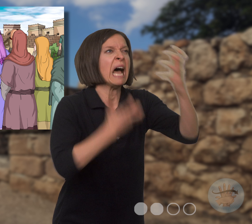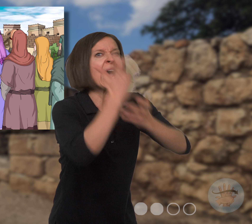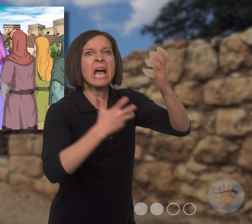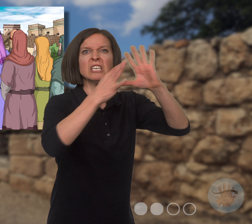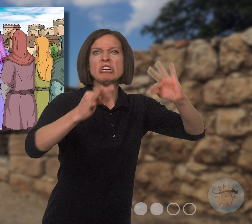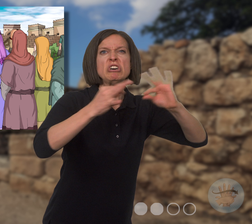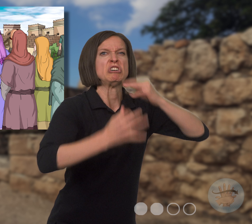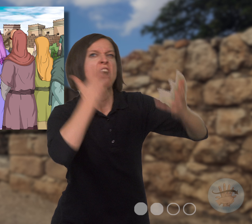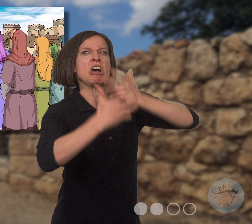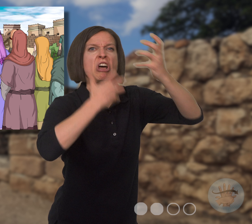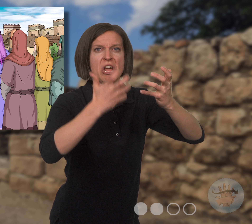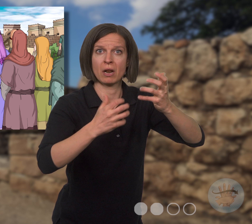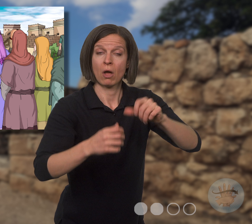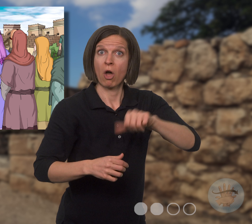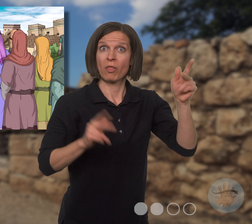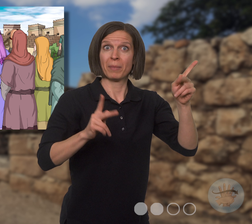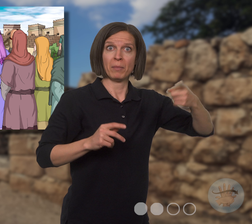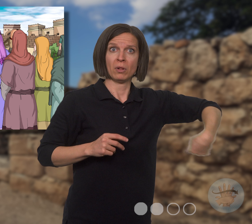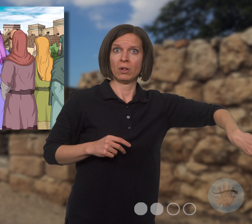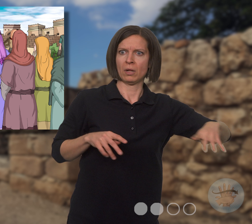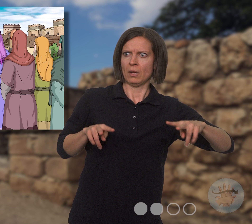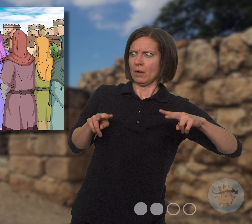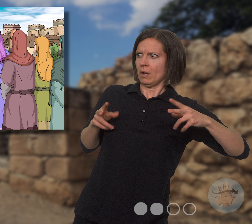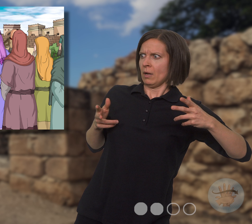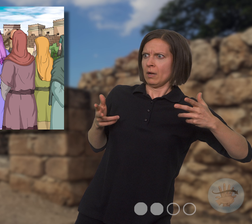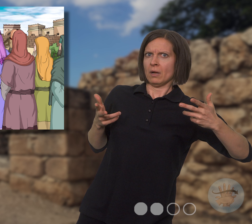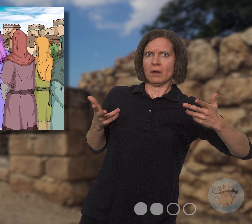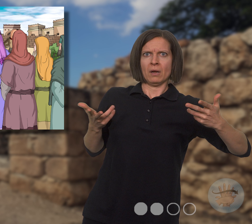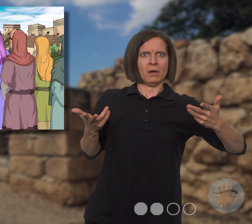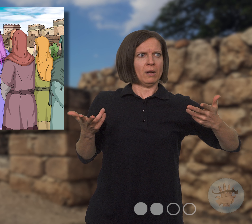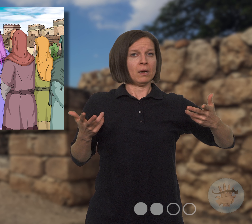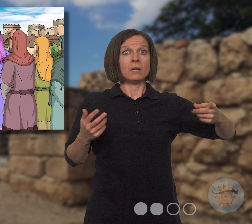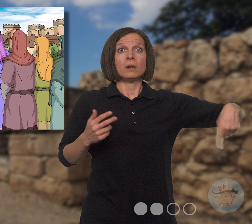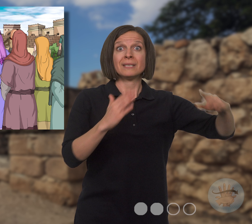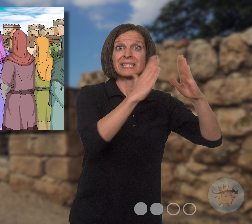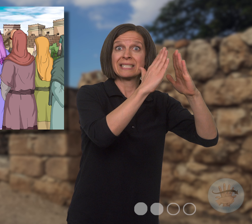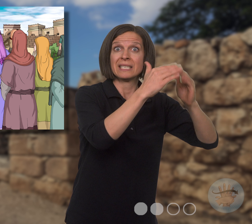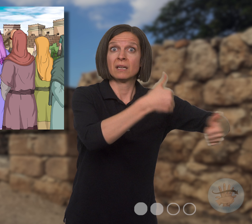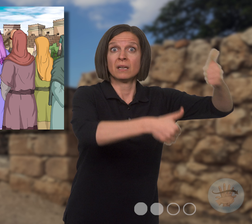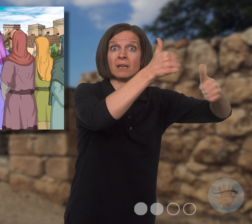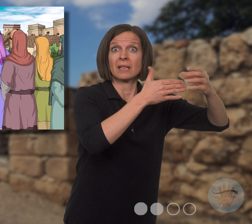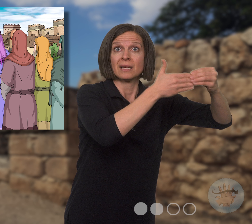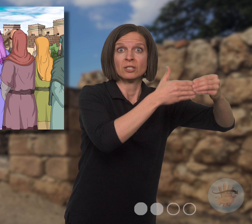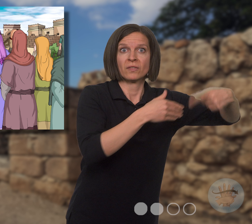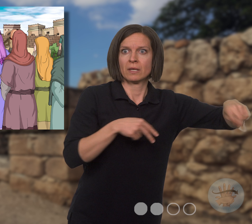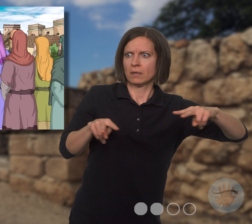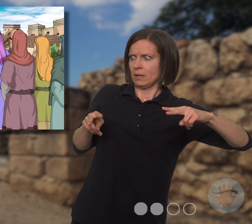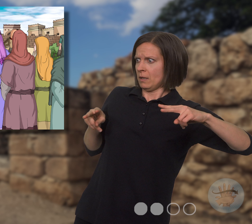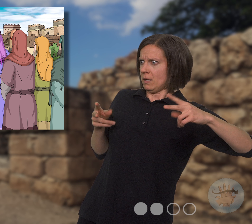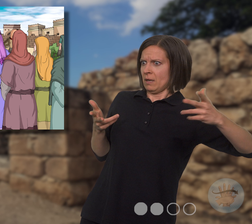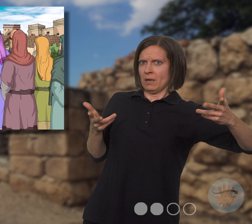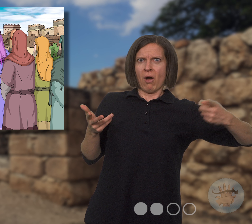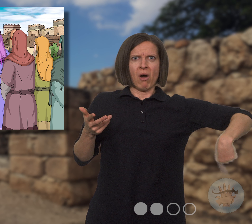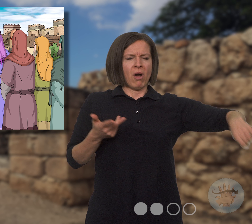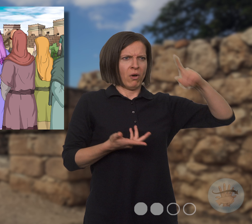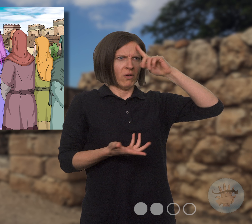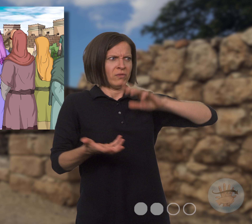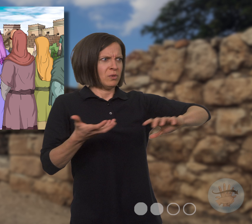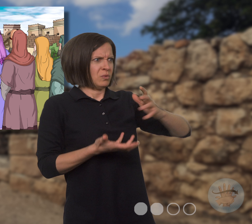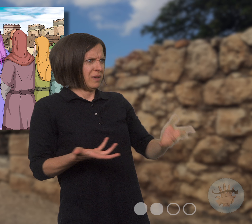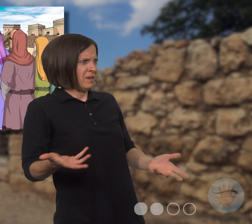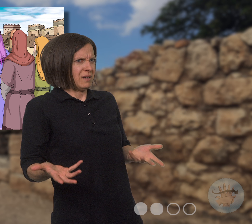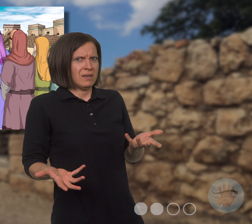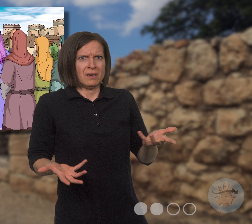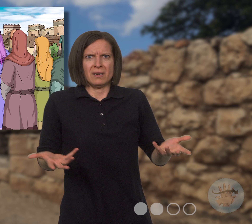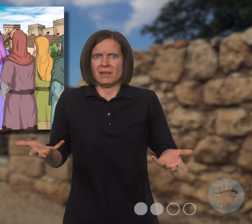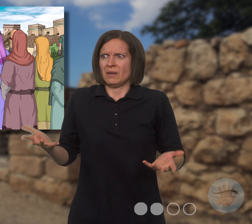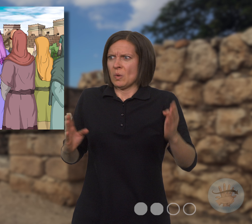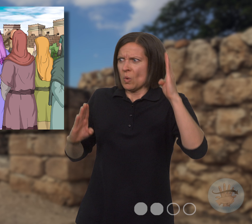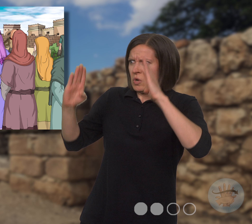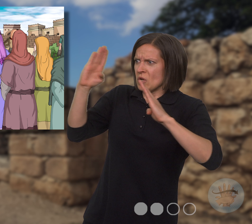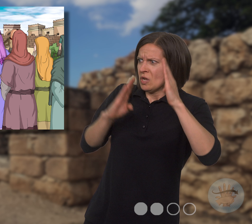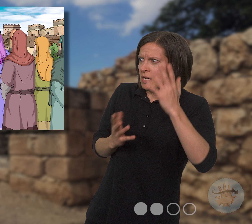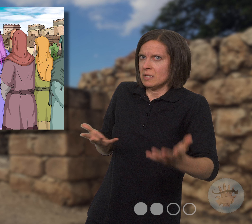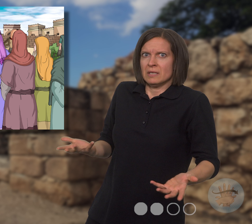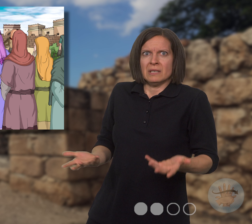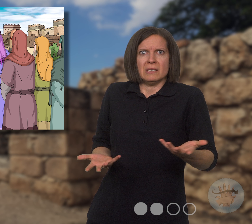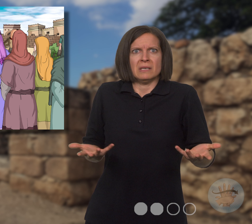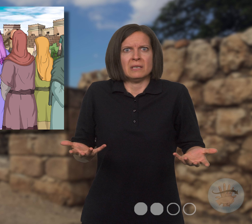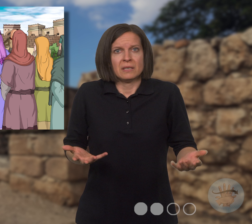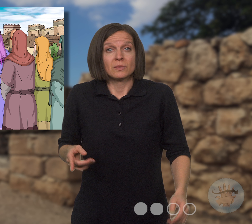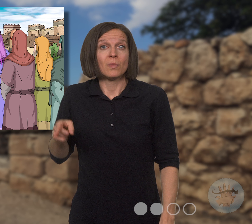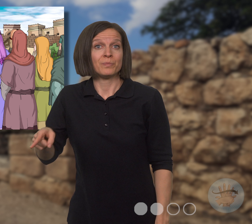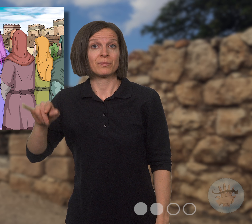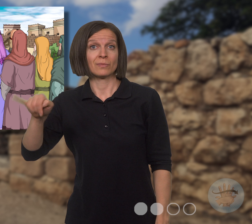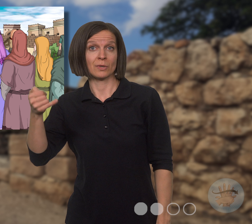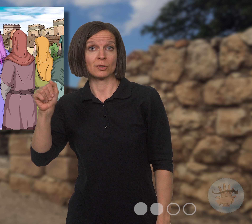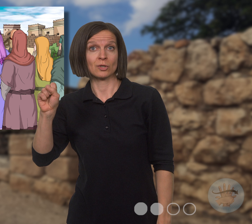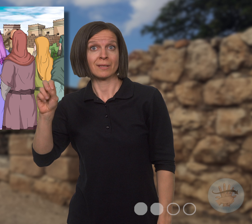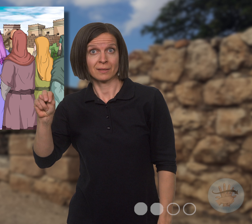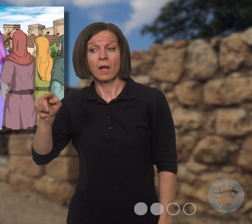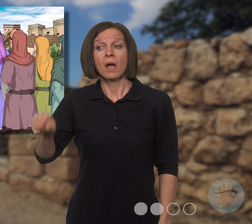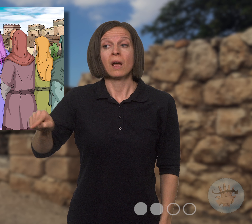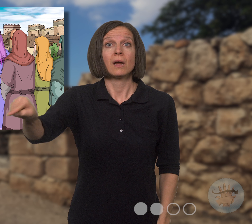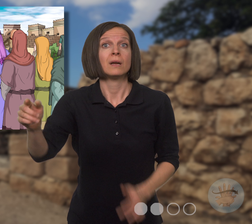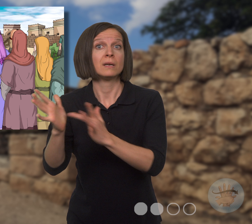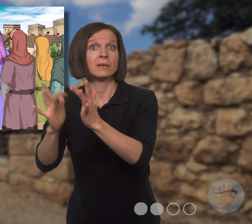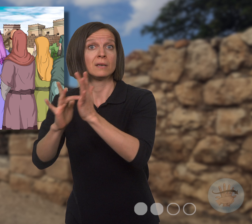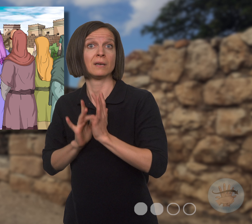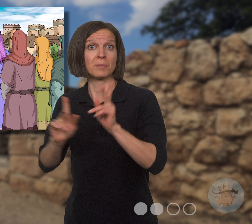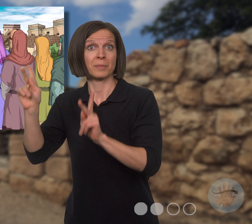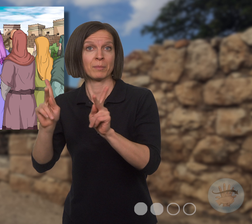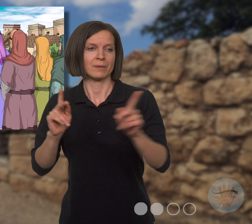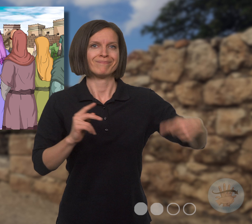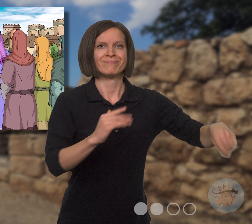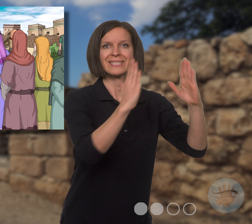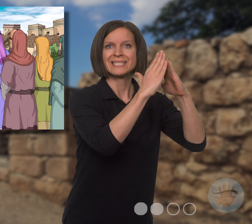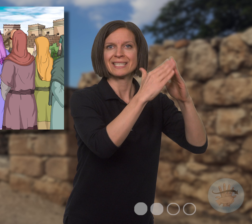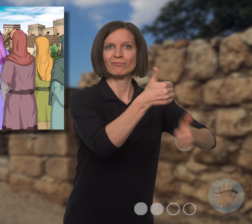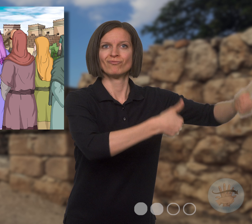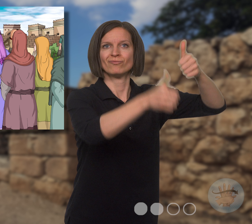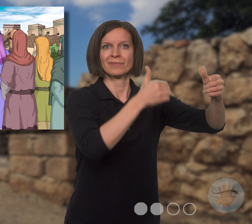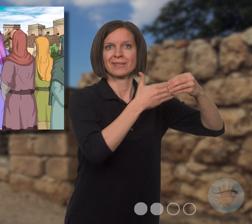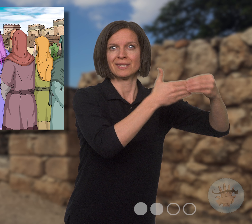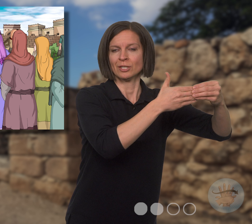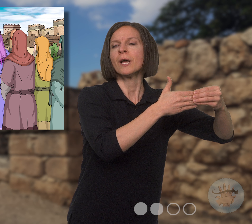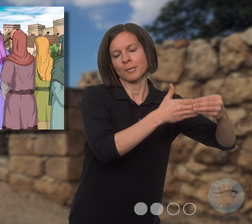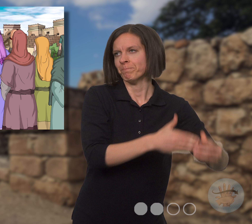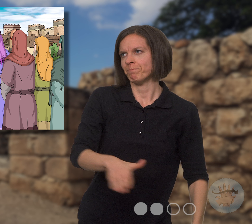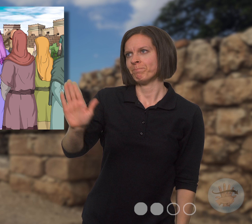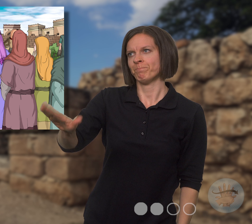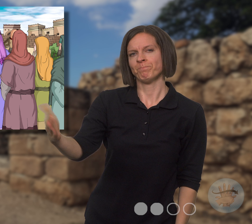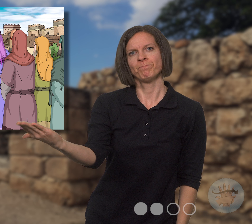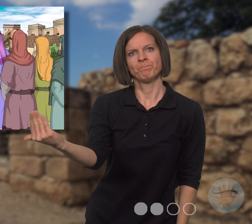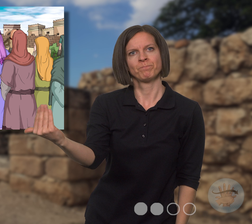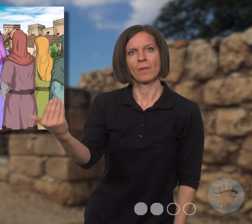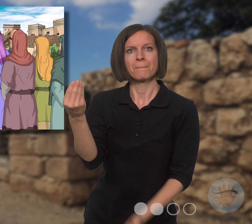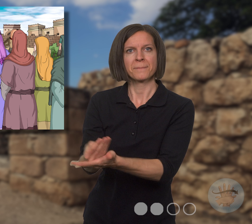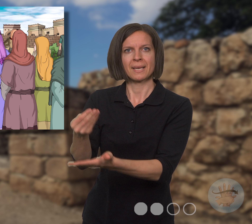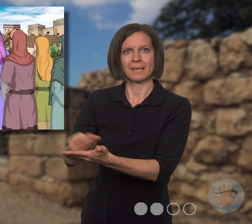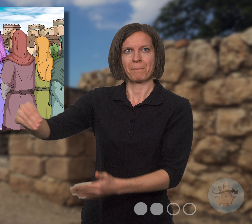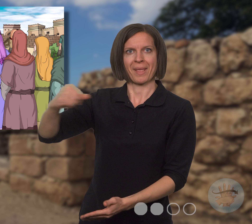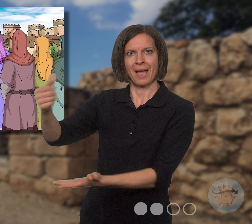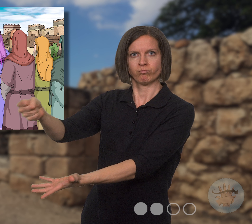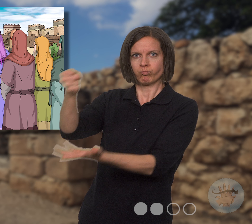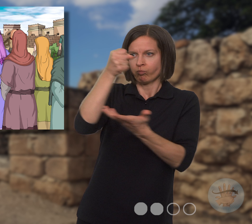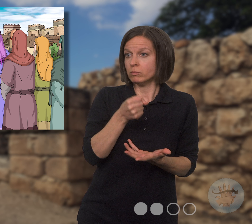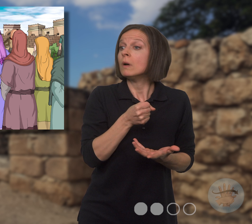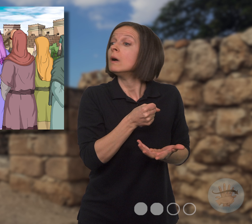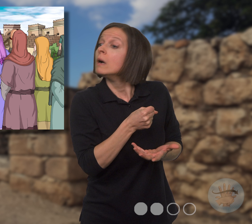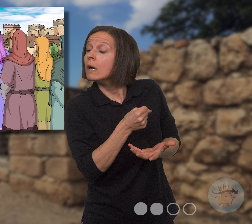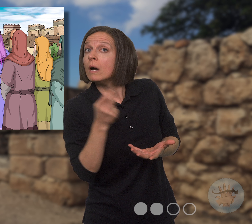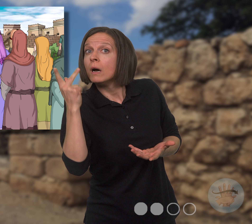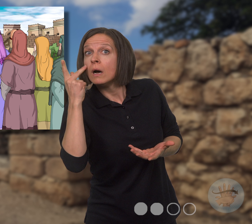On hearing this, the crowd and city officials were greatly disturbed.